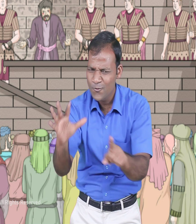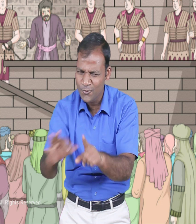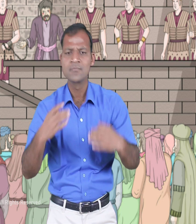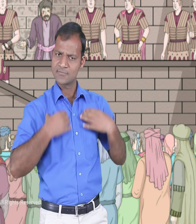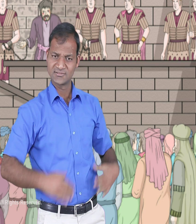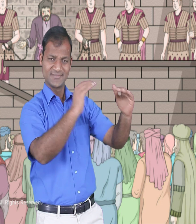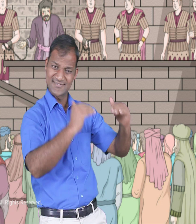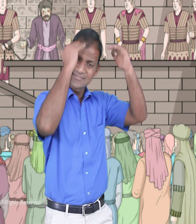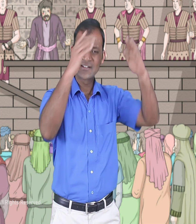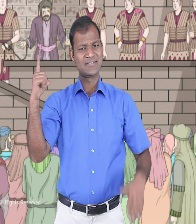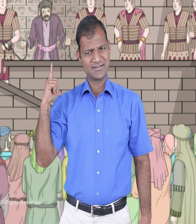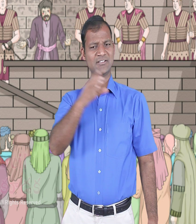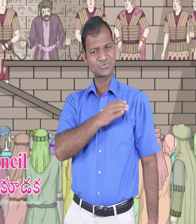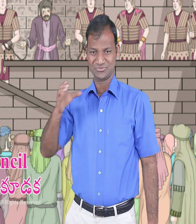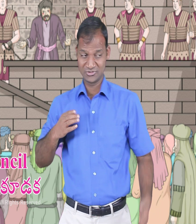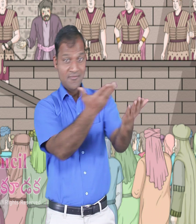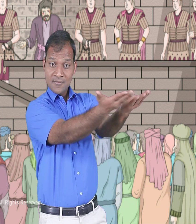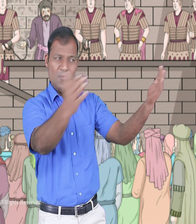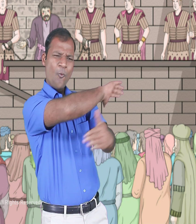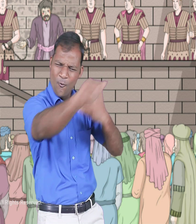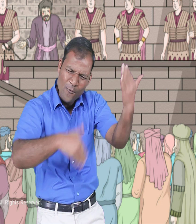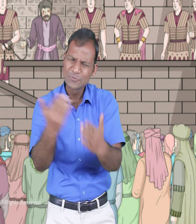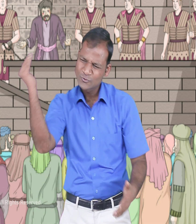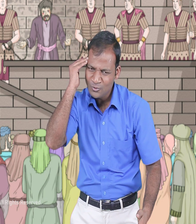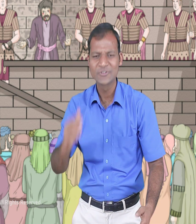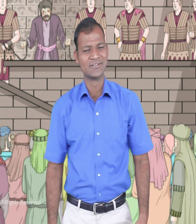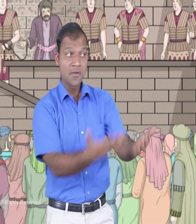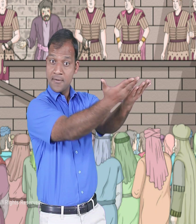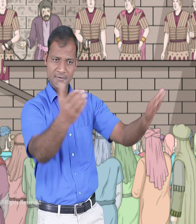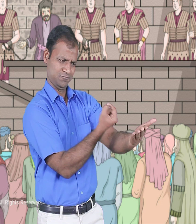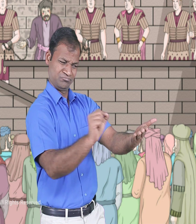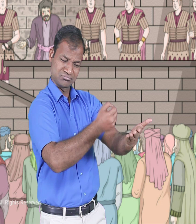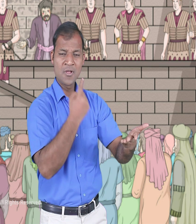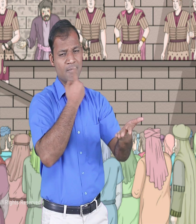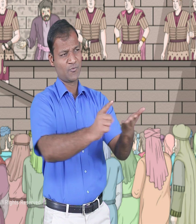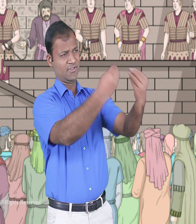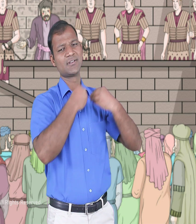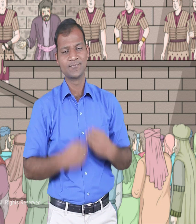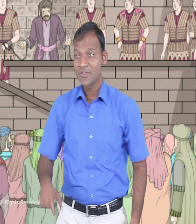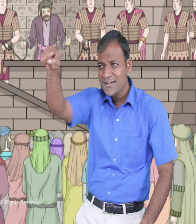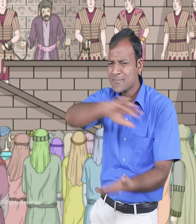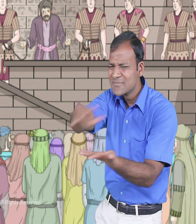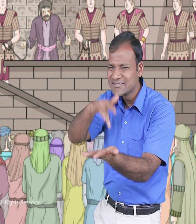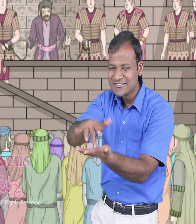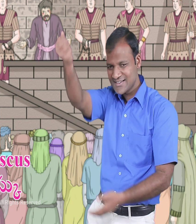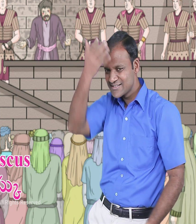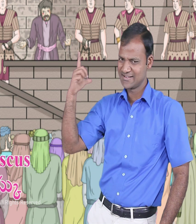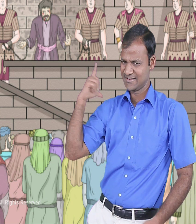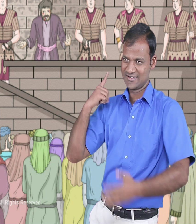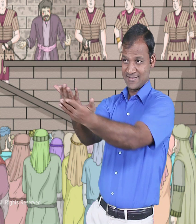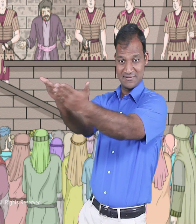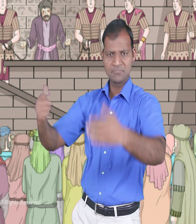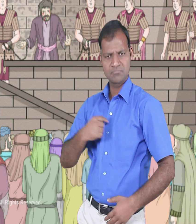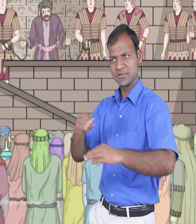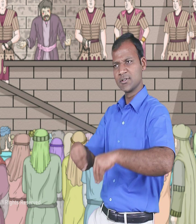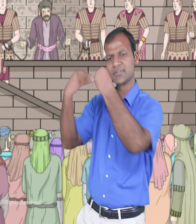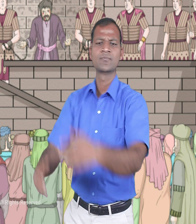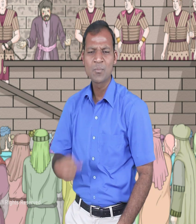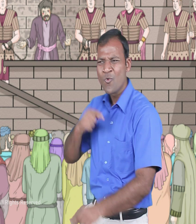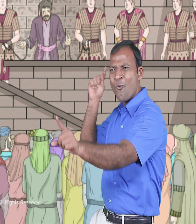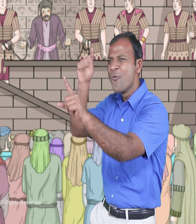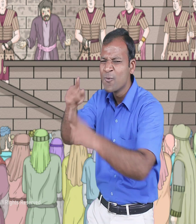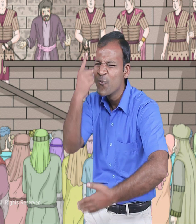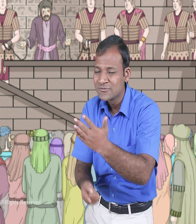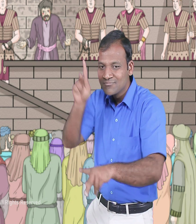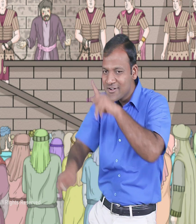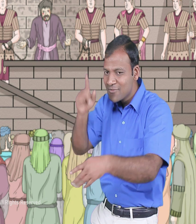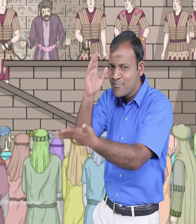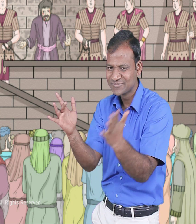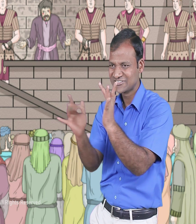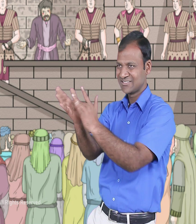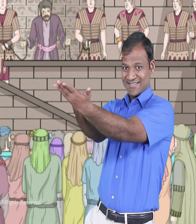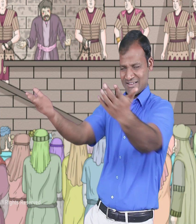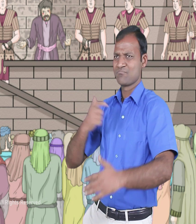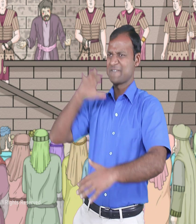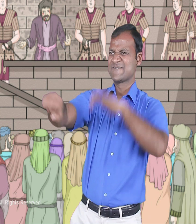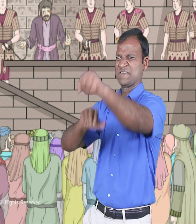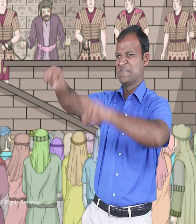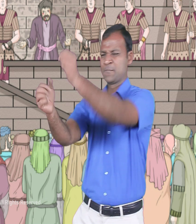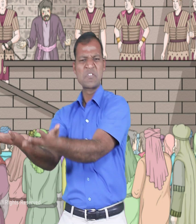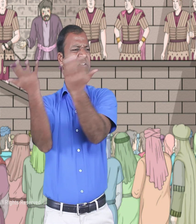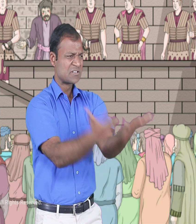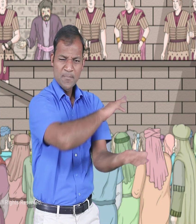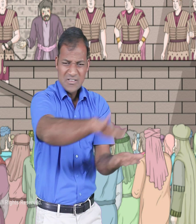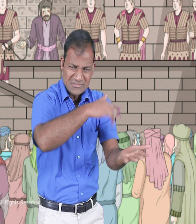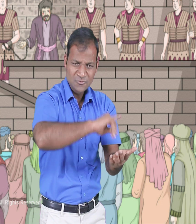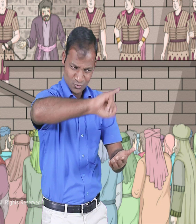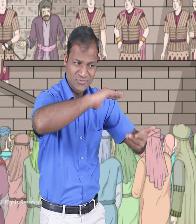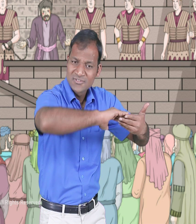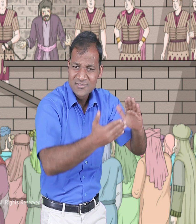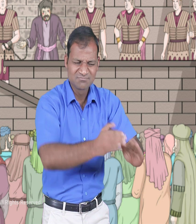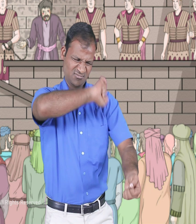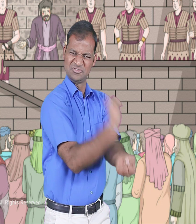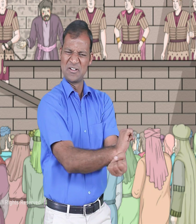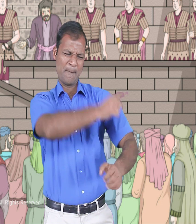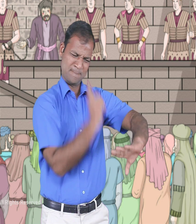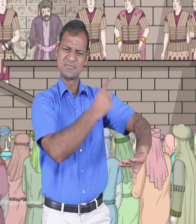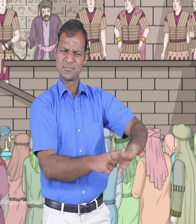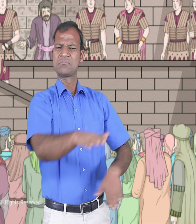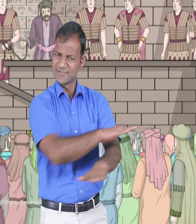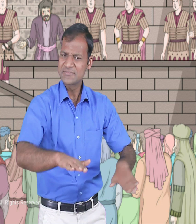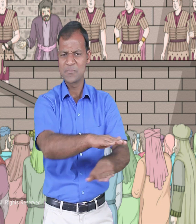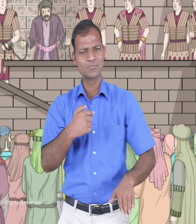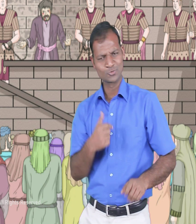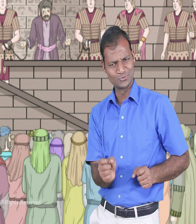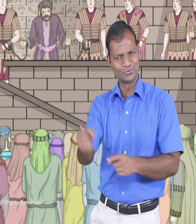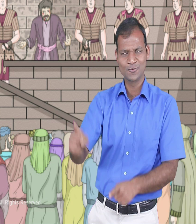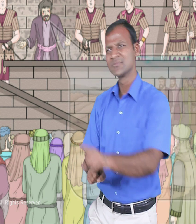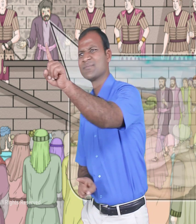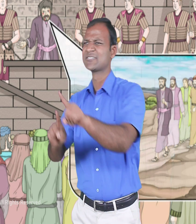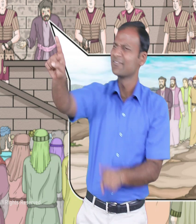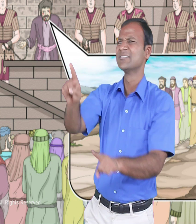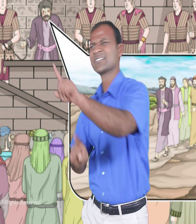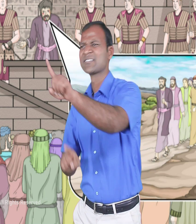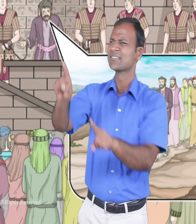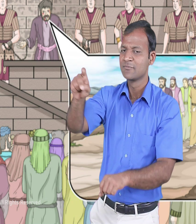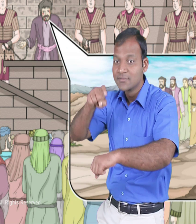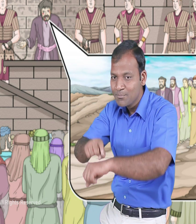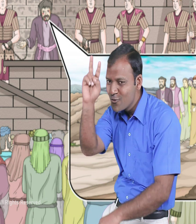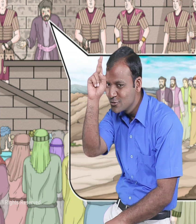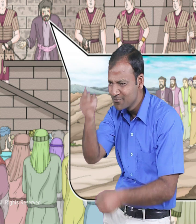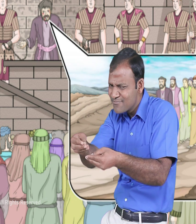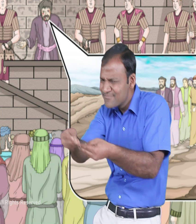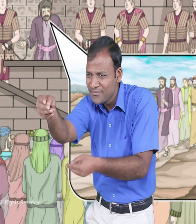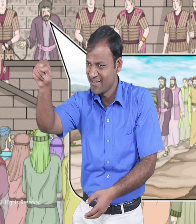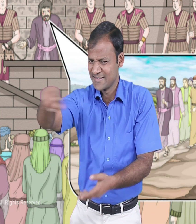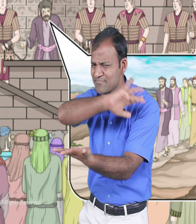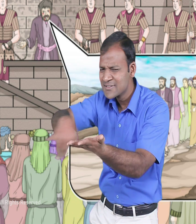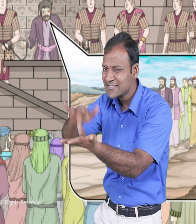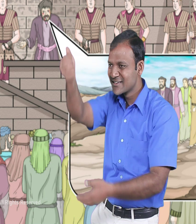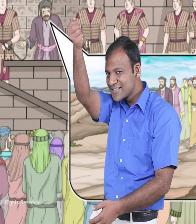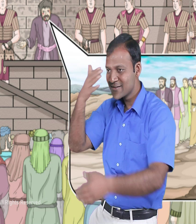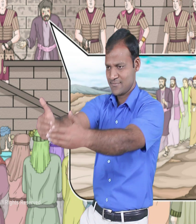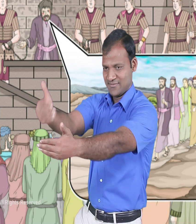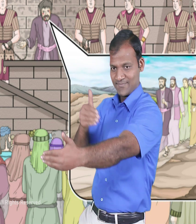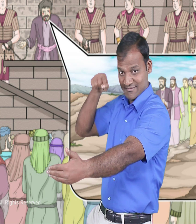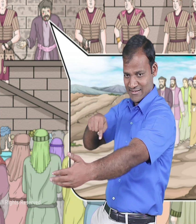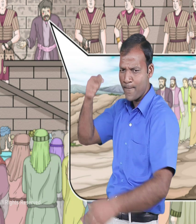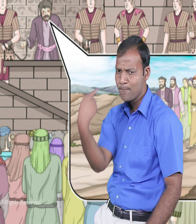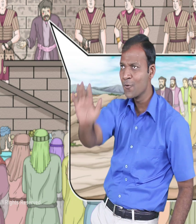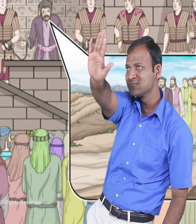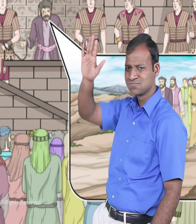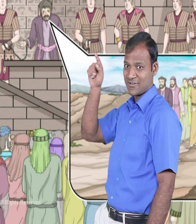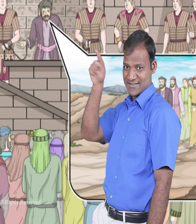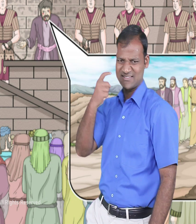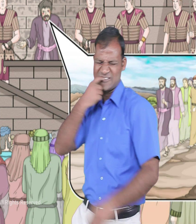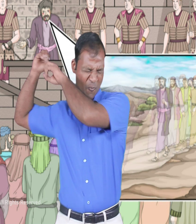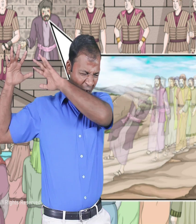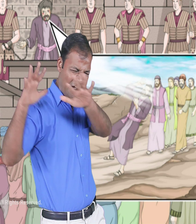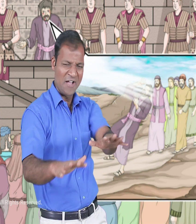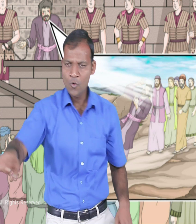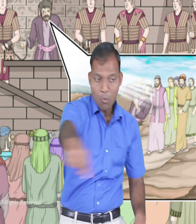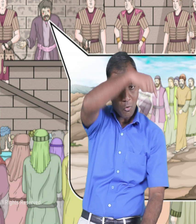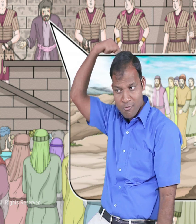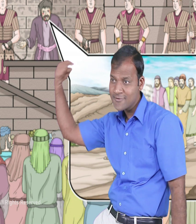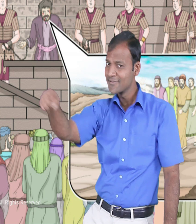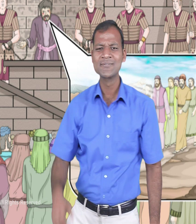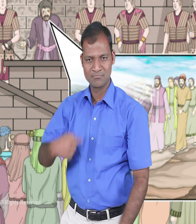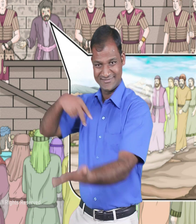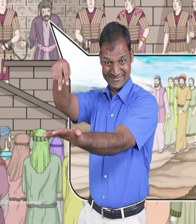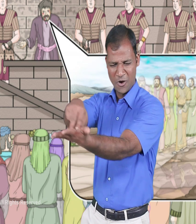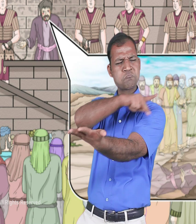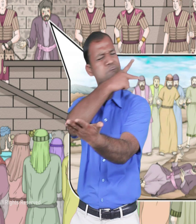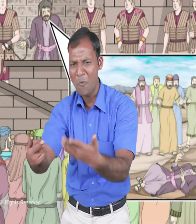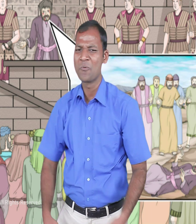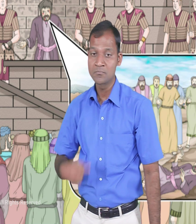I even obtained letters from them to their brothers in Damascus, and I was on my way to apprehend these people and bring them to Jerusalem to be punished. About noon as I was approaching Damascus, suddenly a bright light from heaven flashed around me.